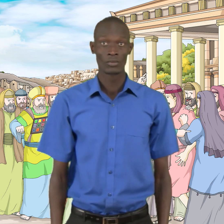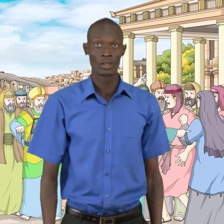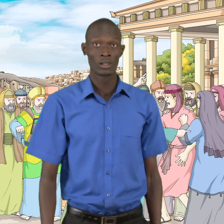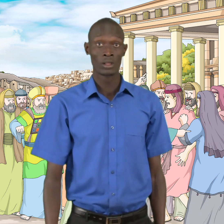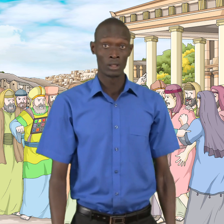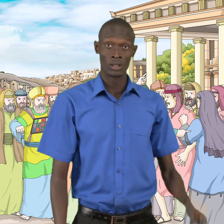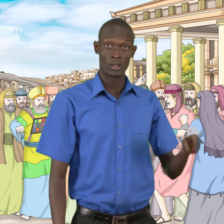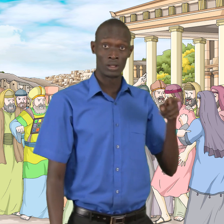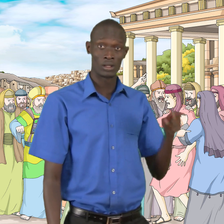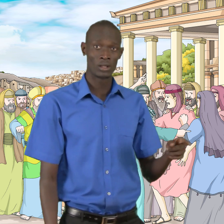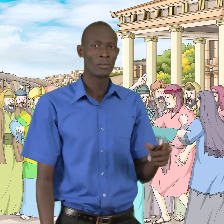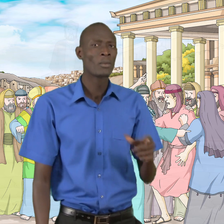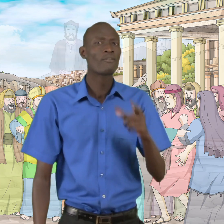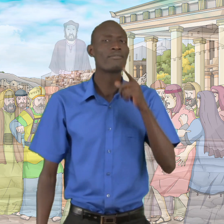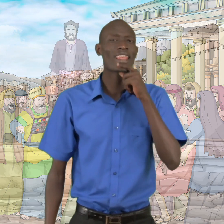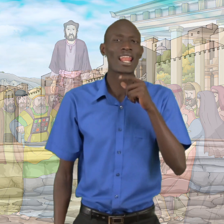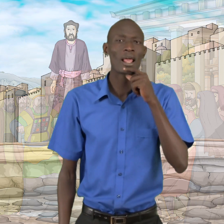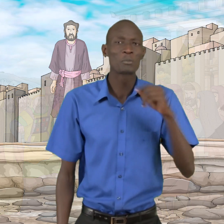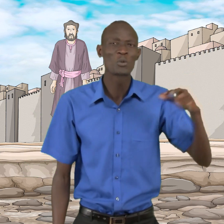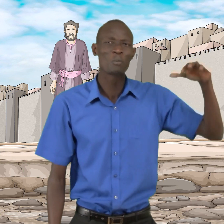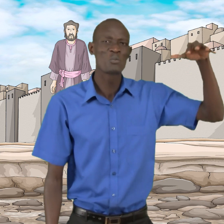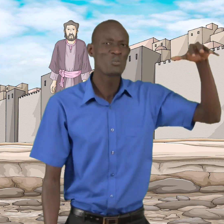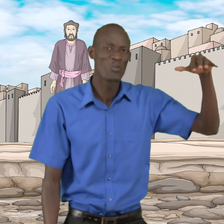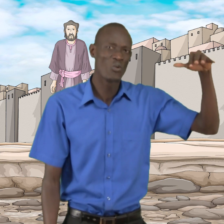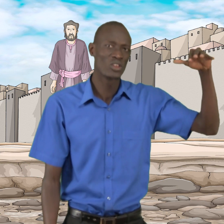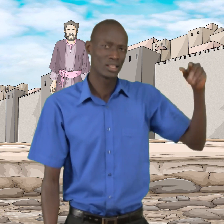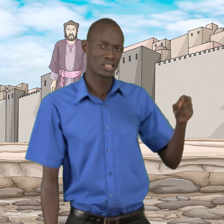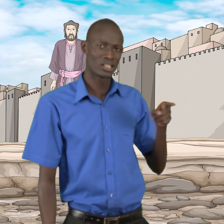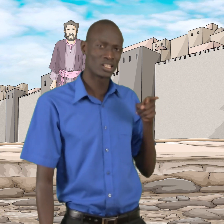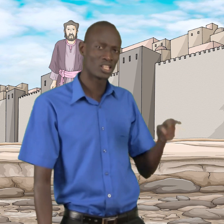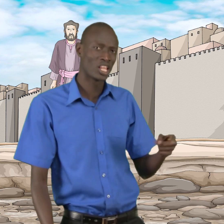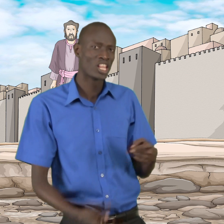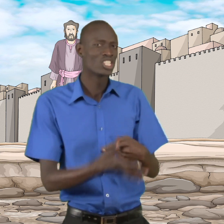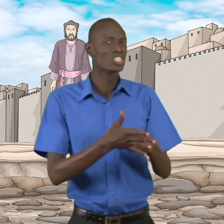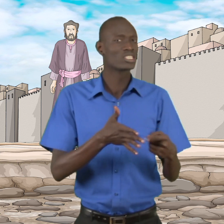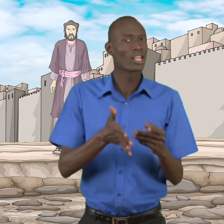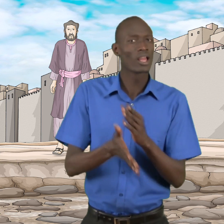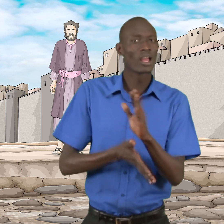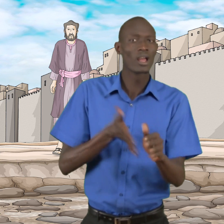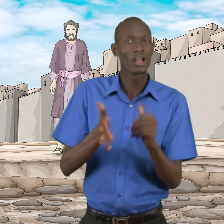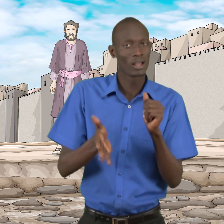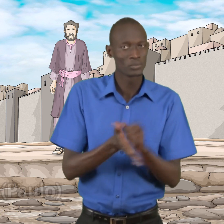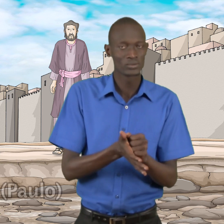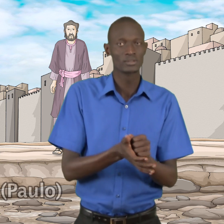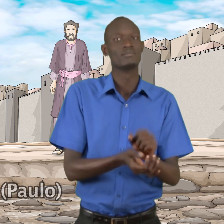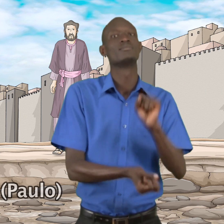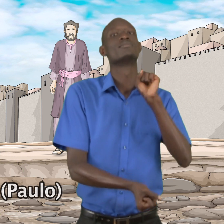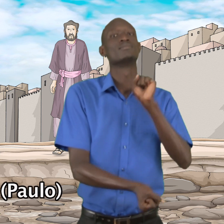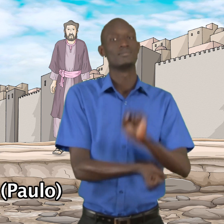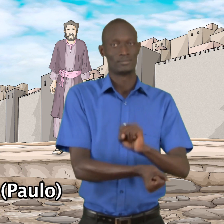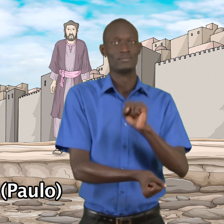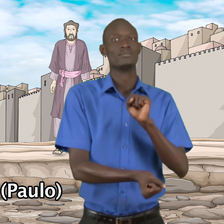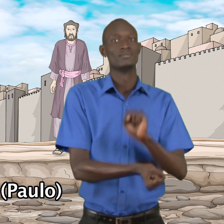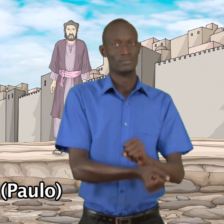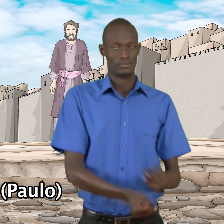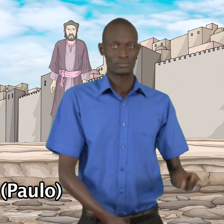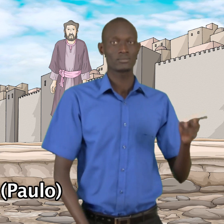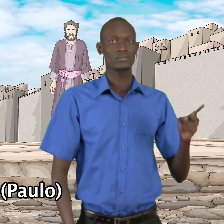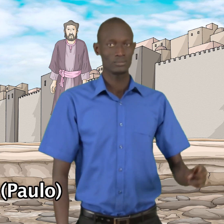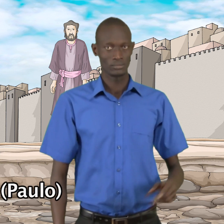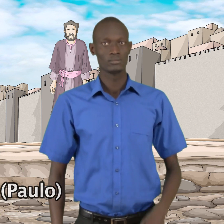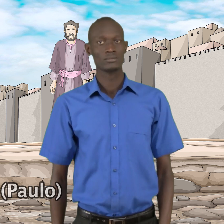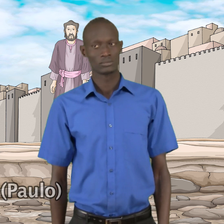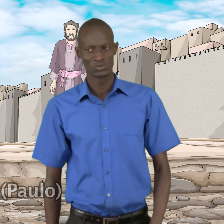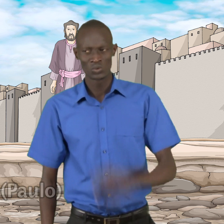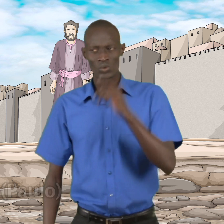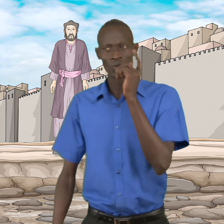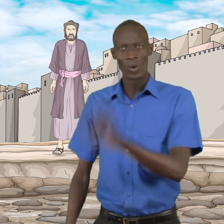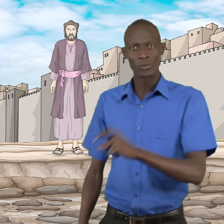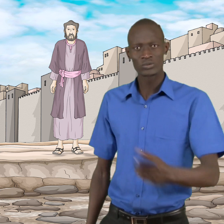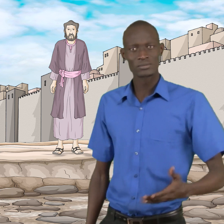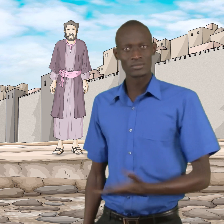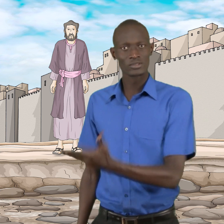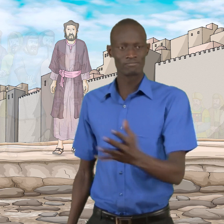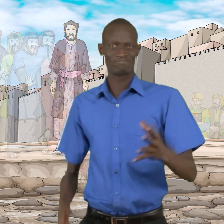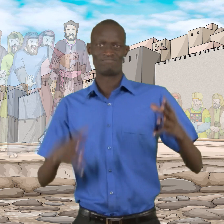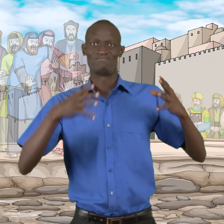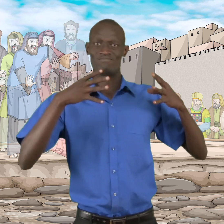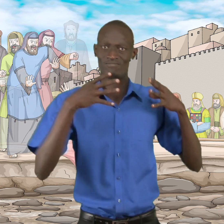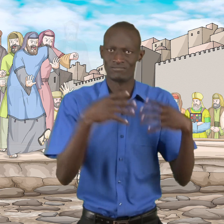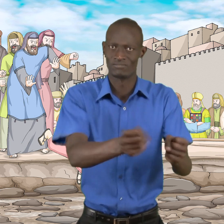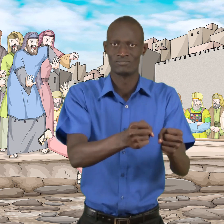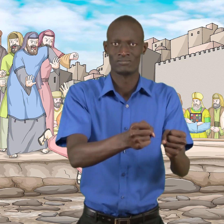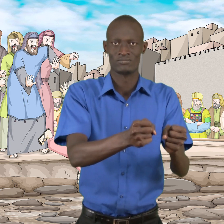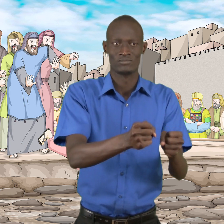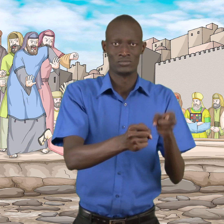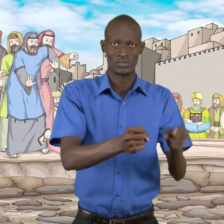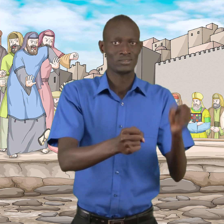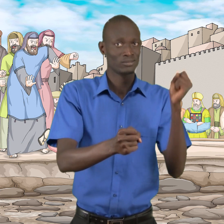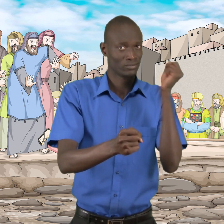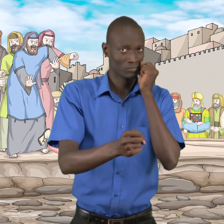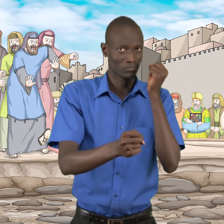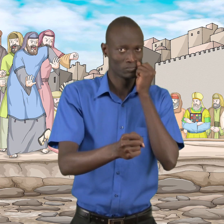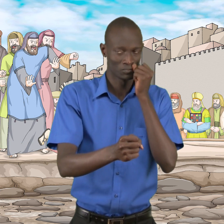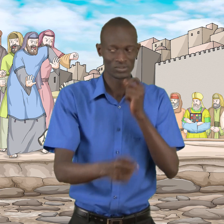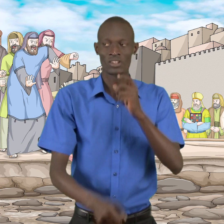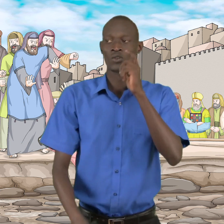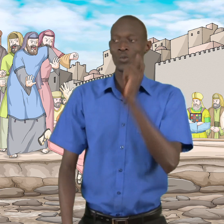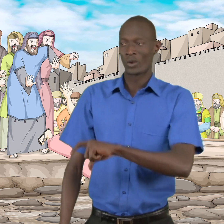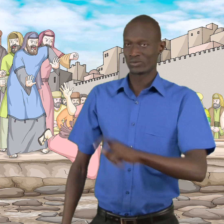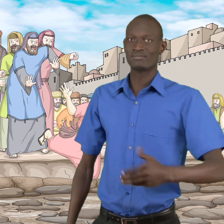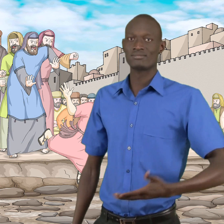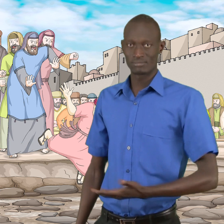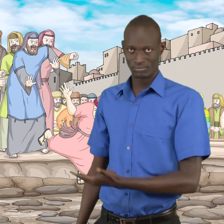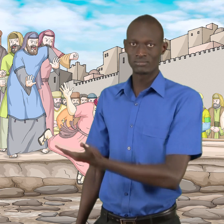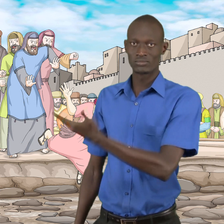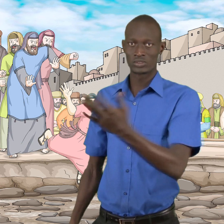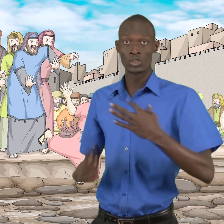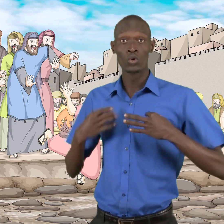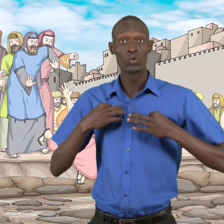They dragged him out of the city and began to stone him.